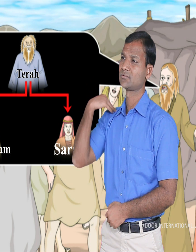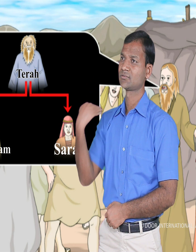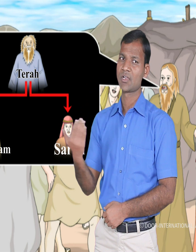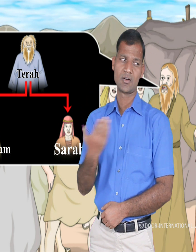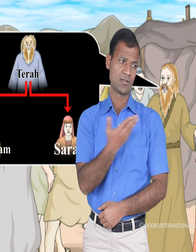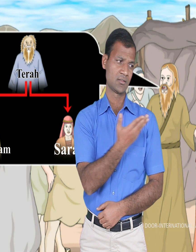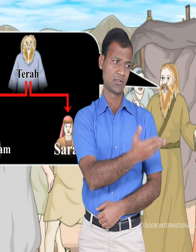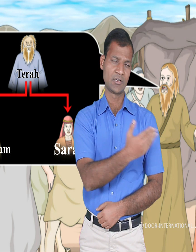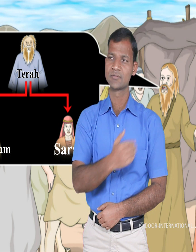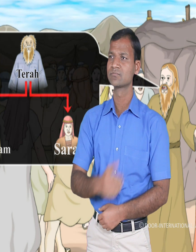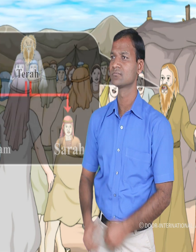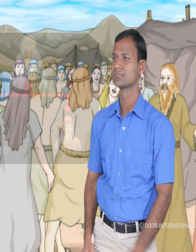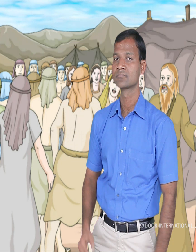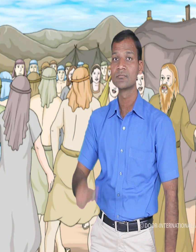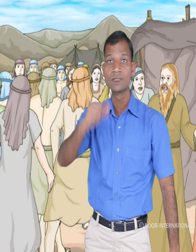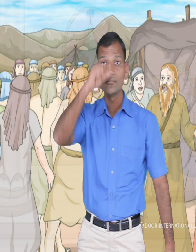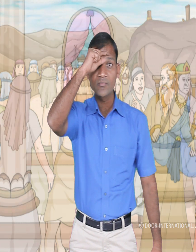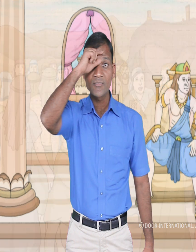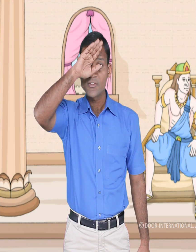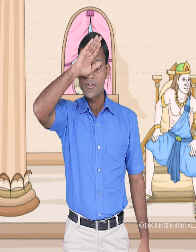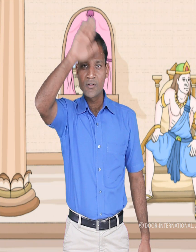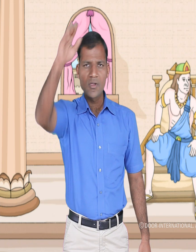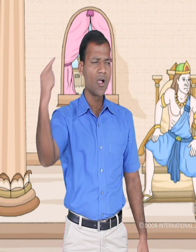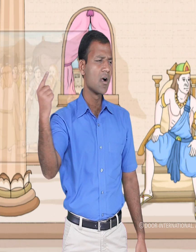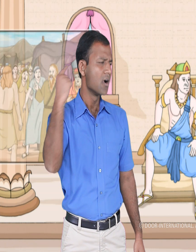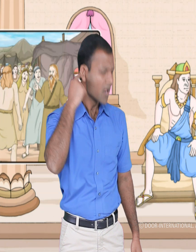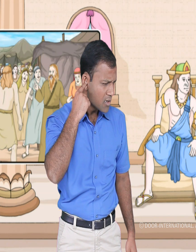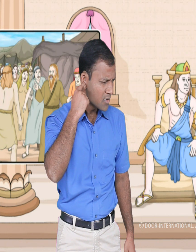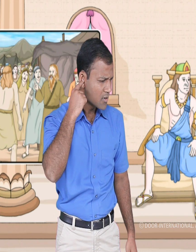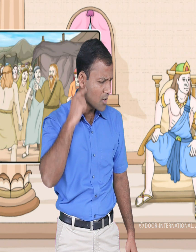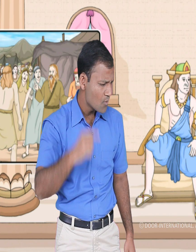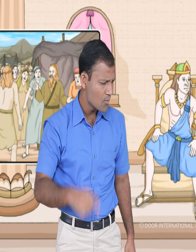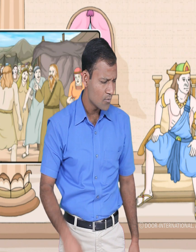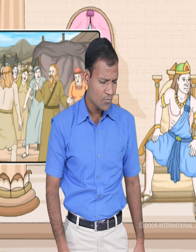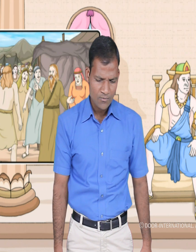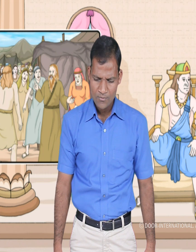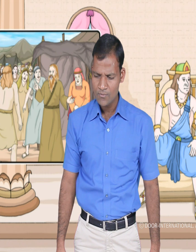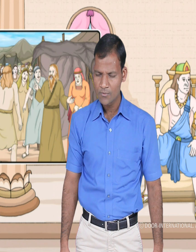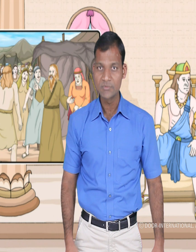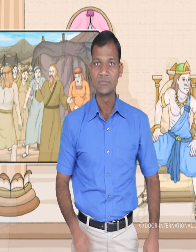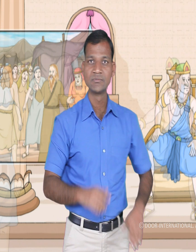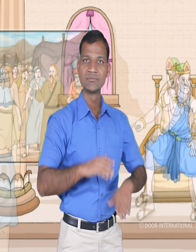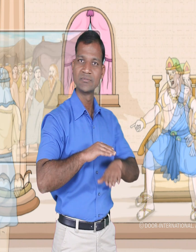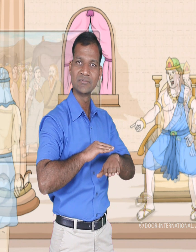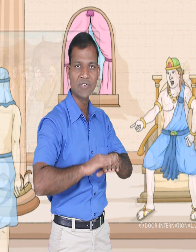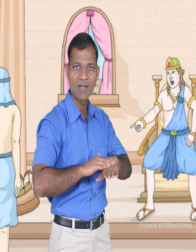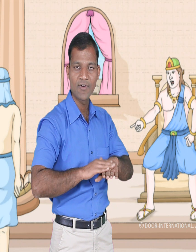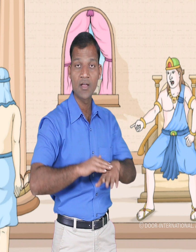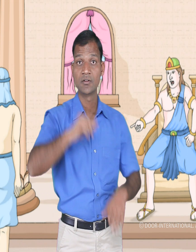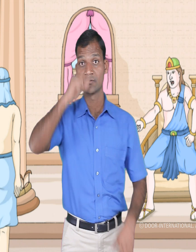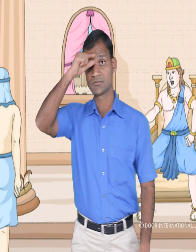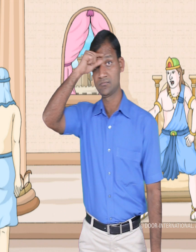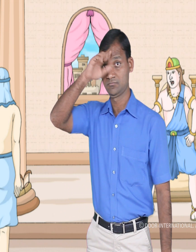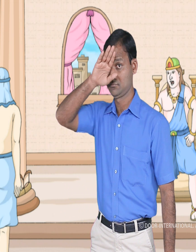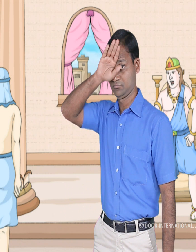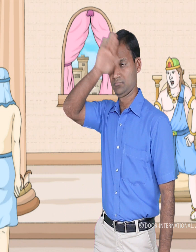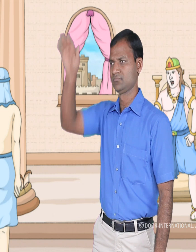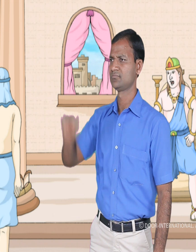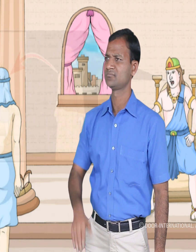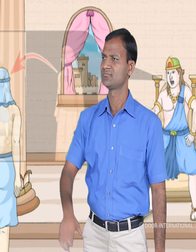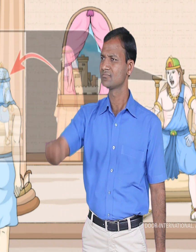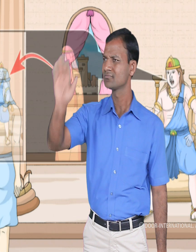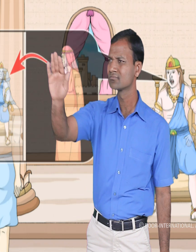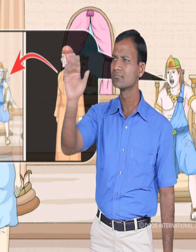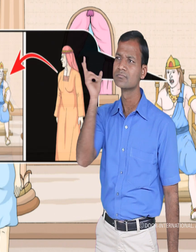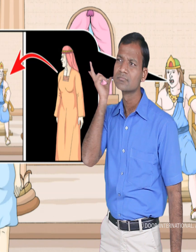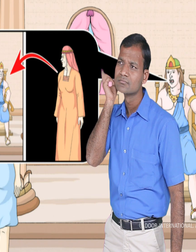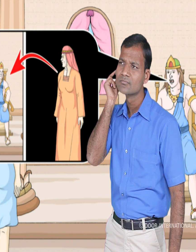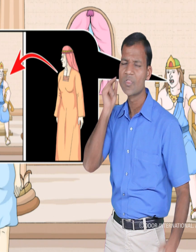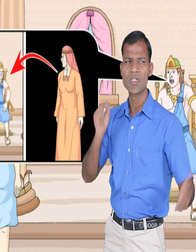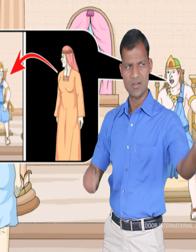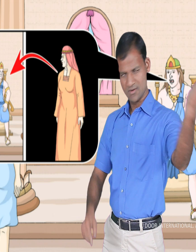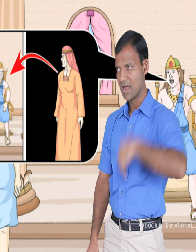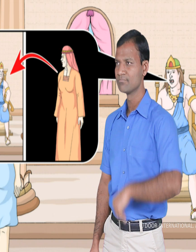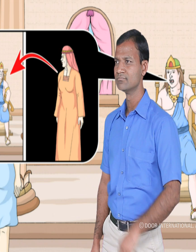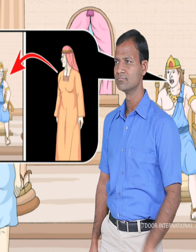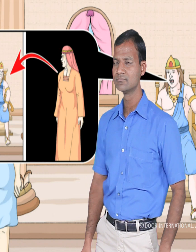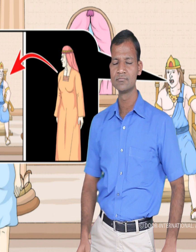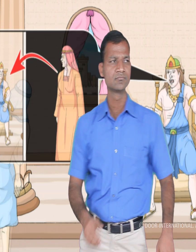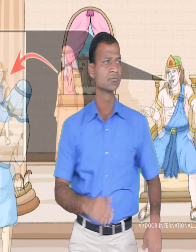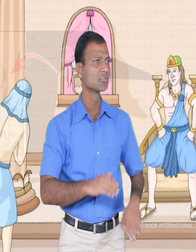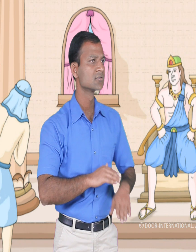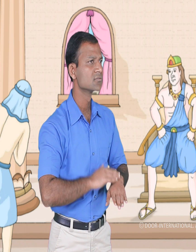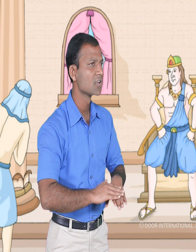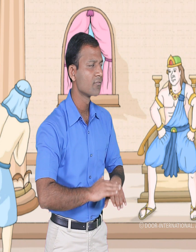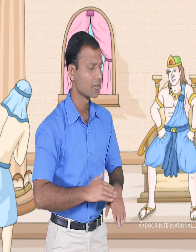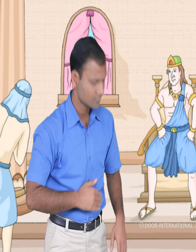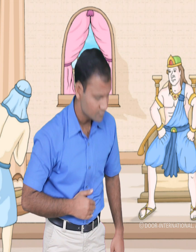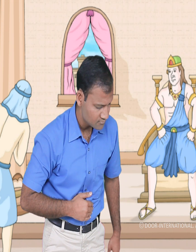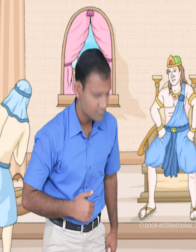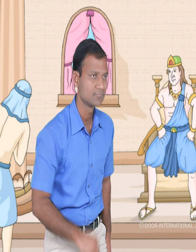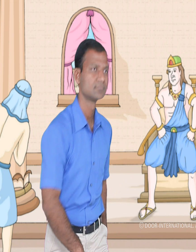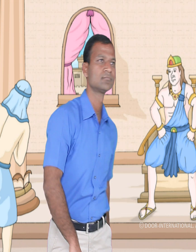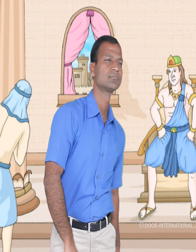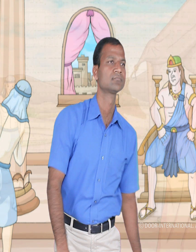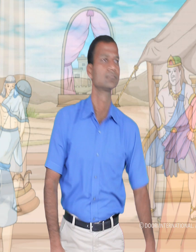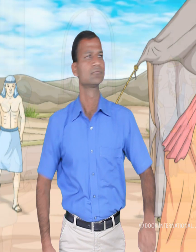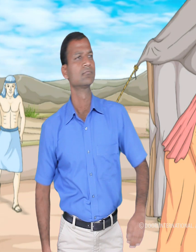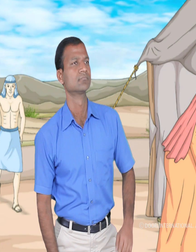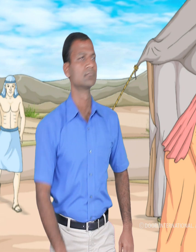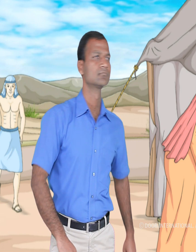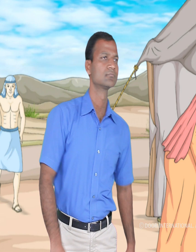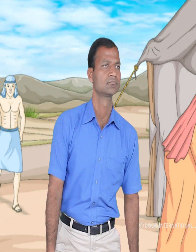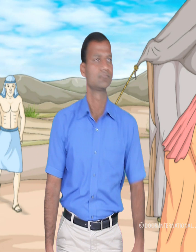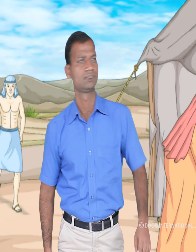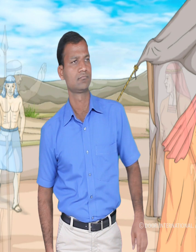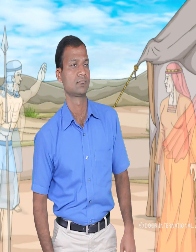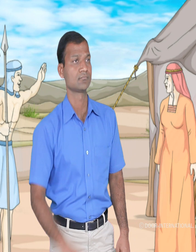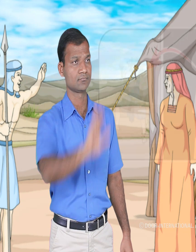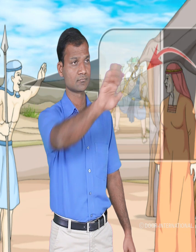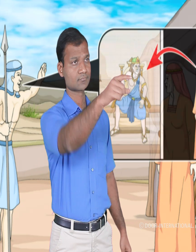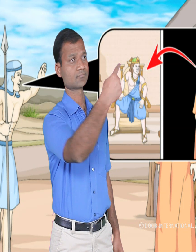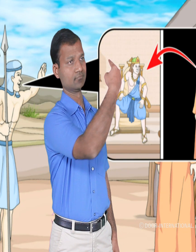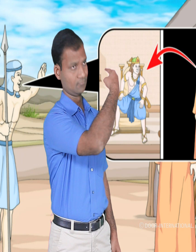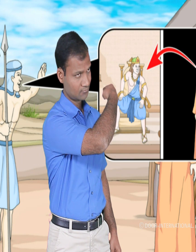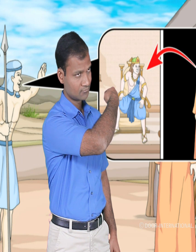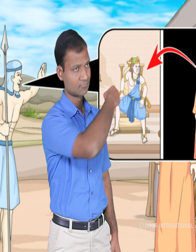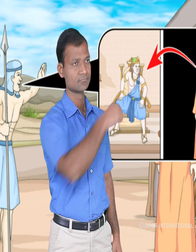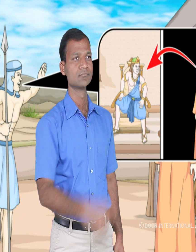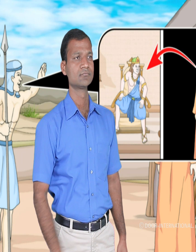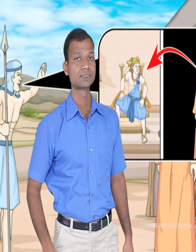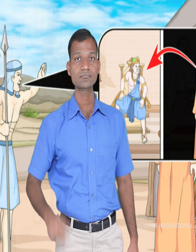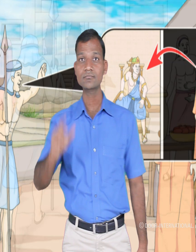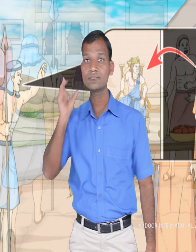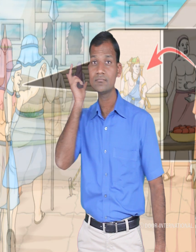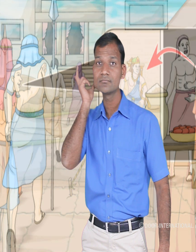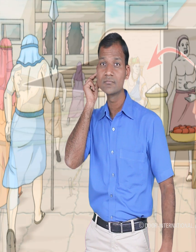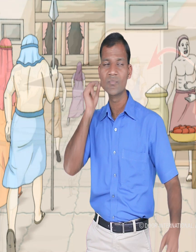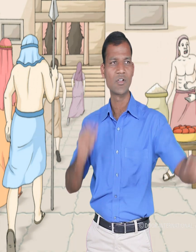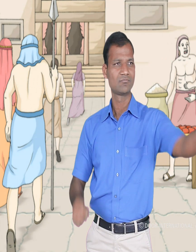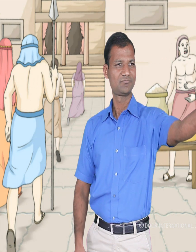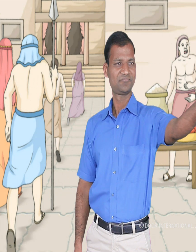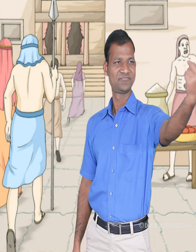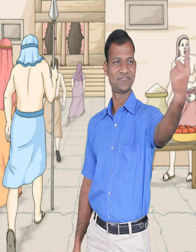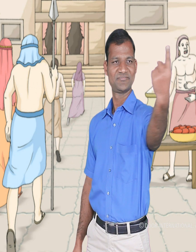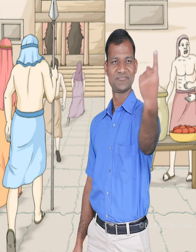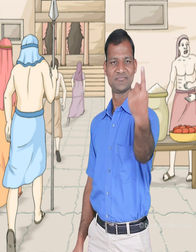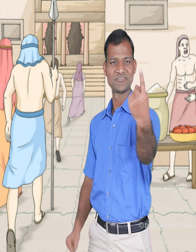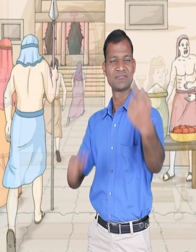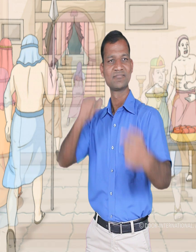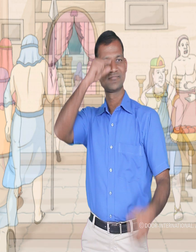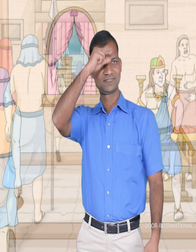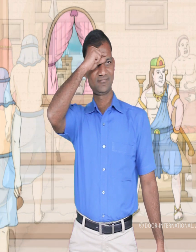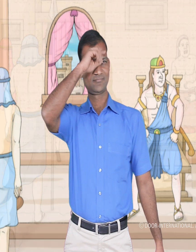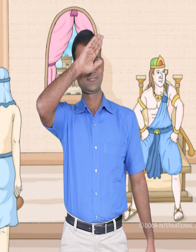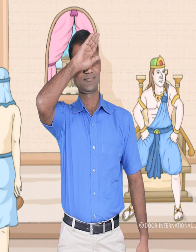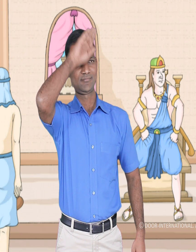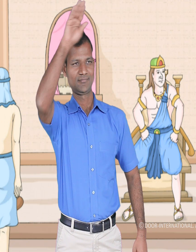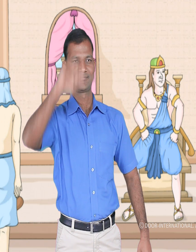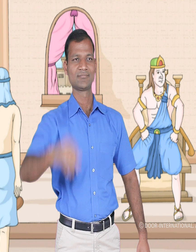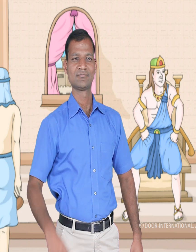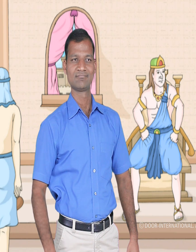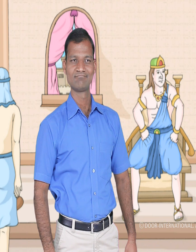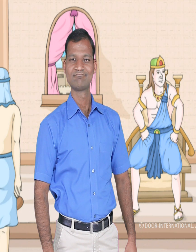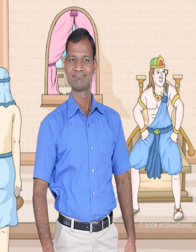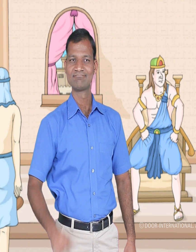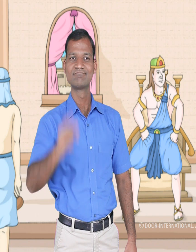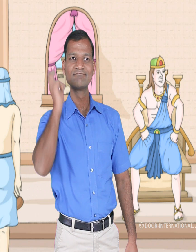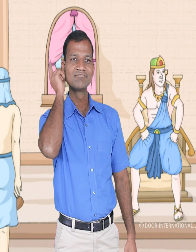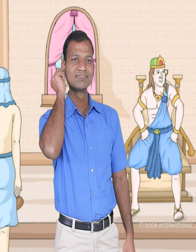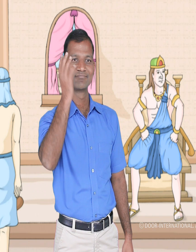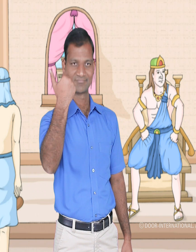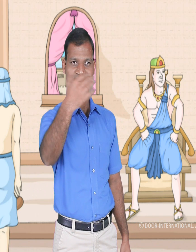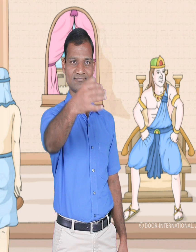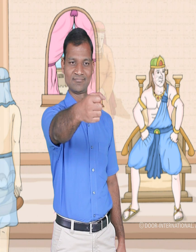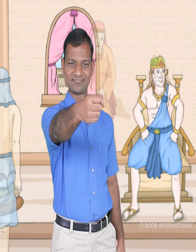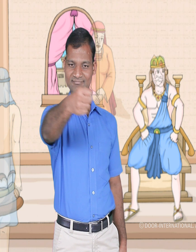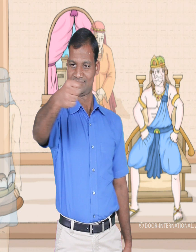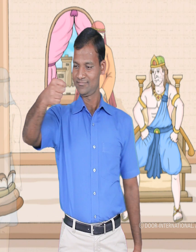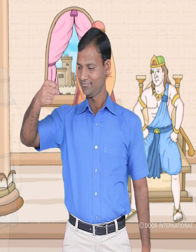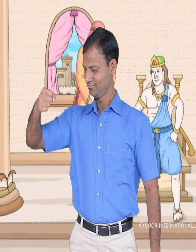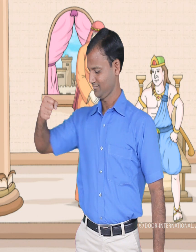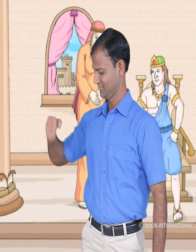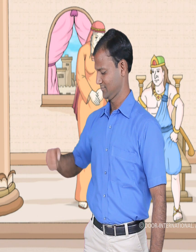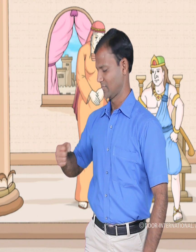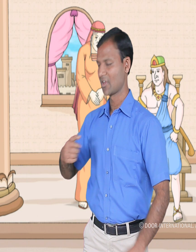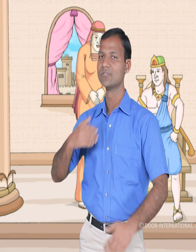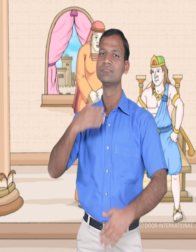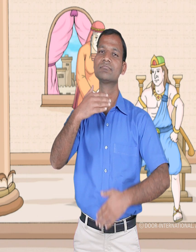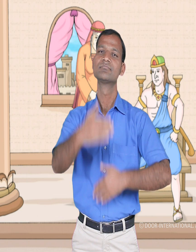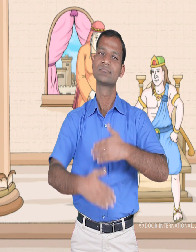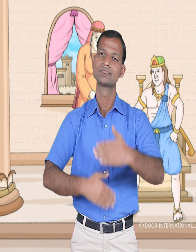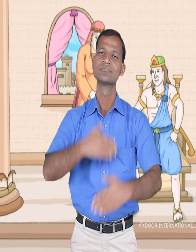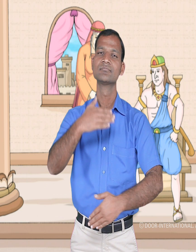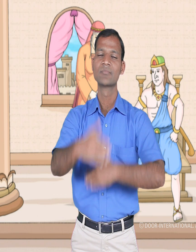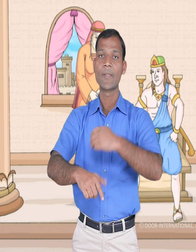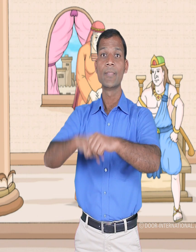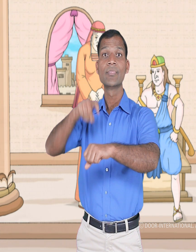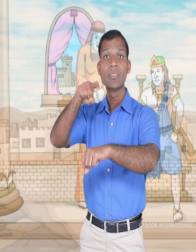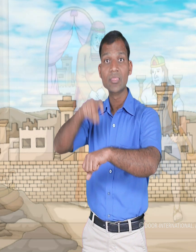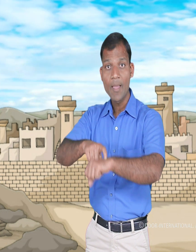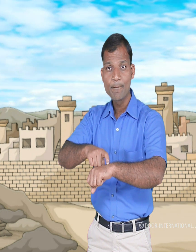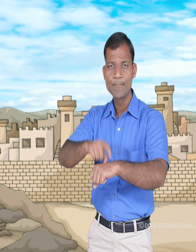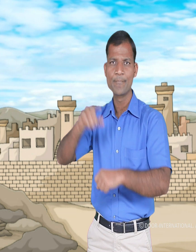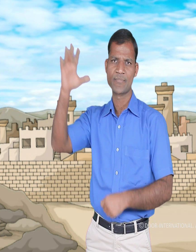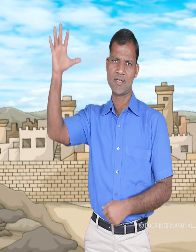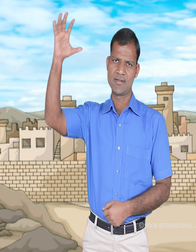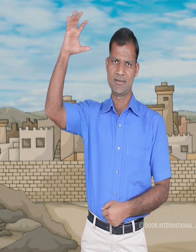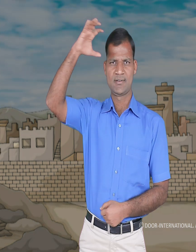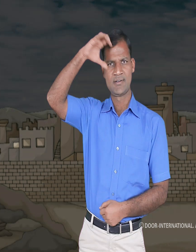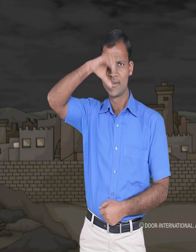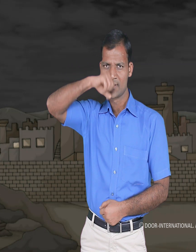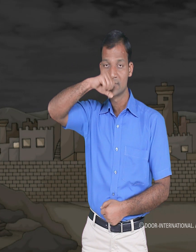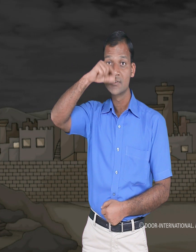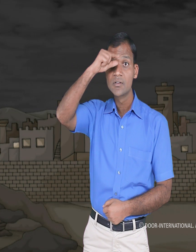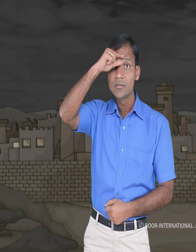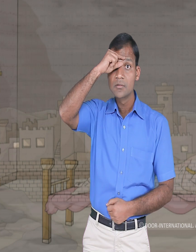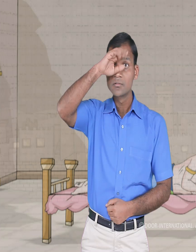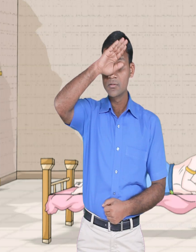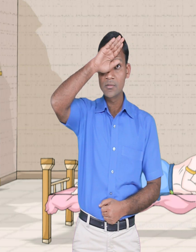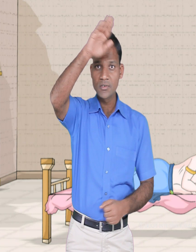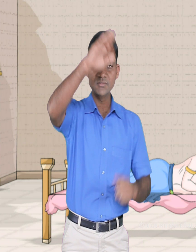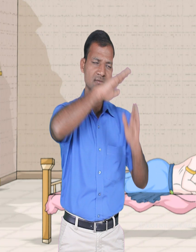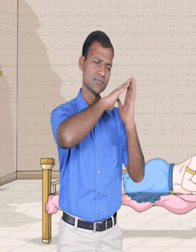So Abimelech king of Gerar had Sarah brought to him.